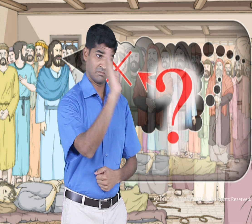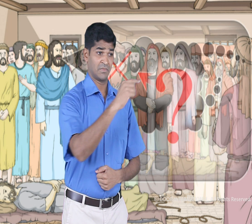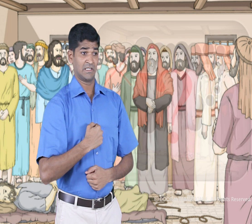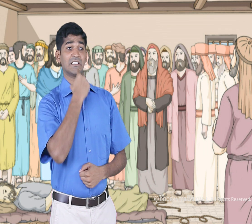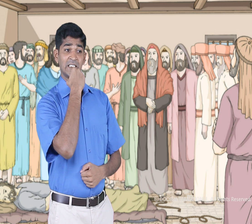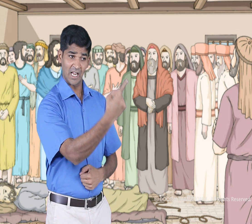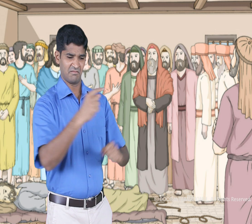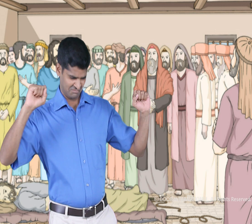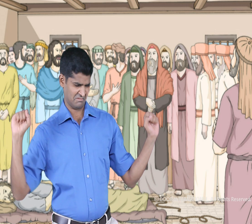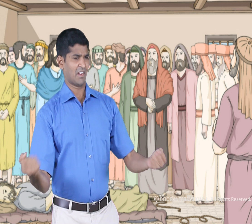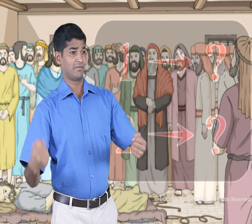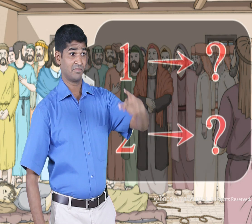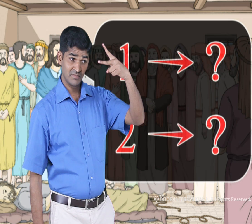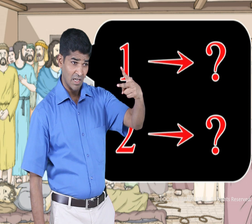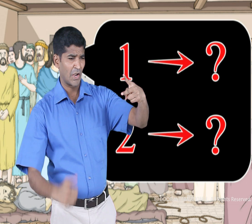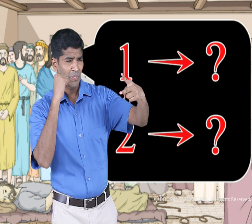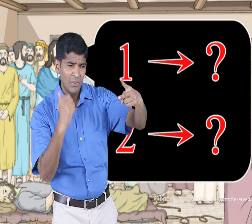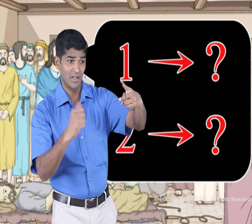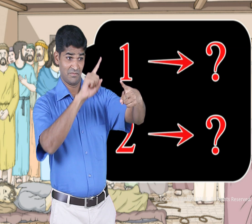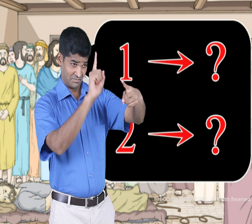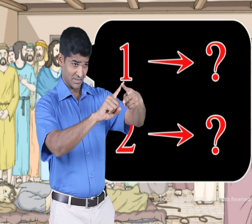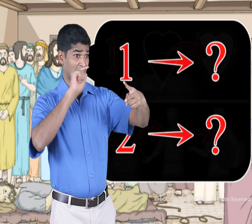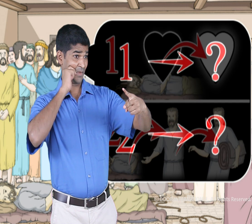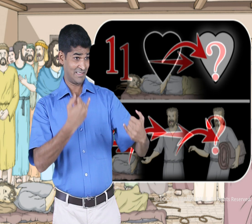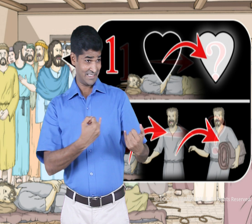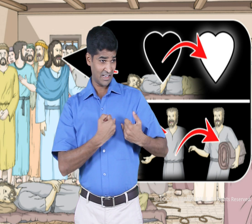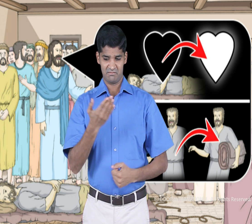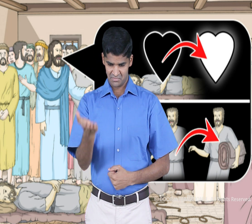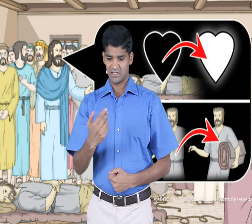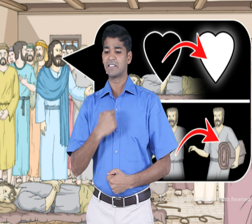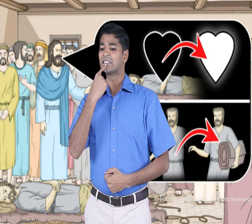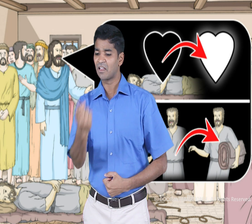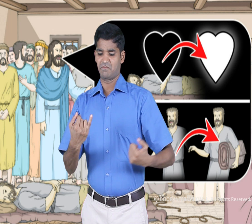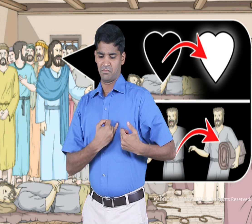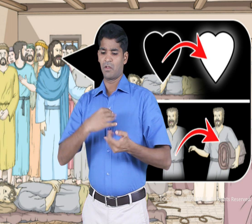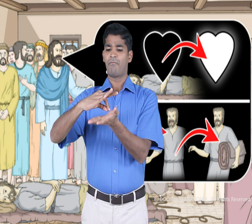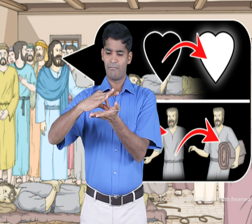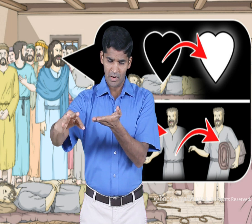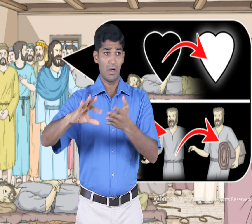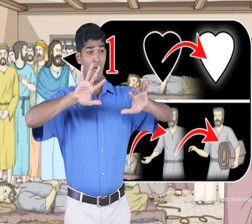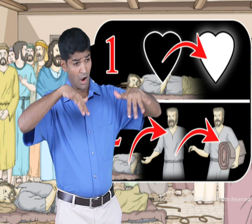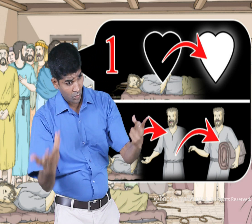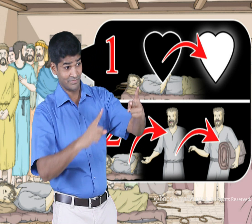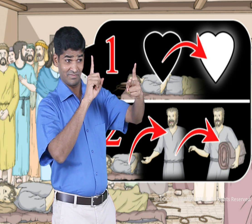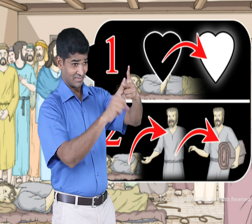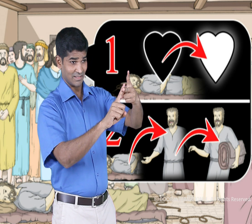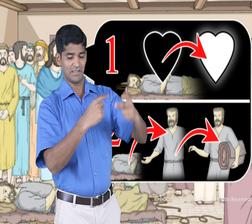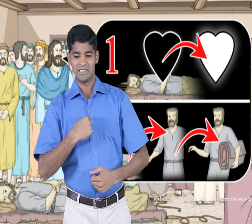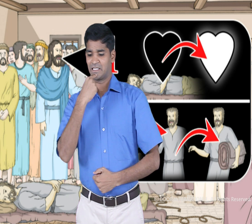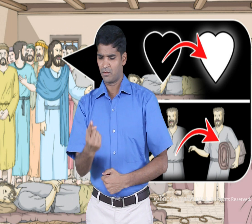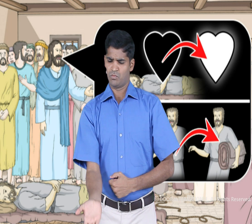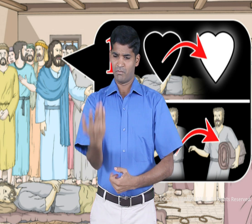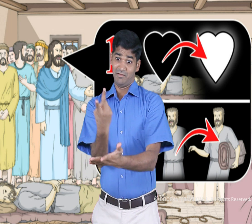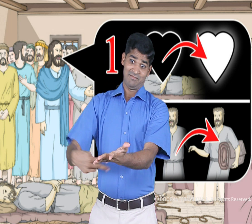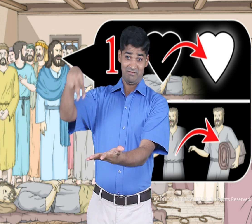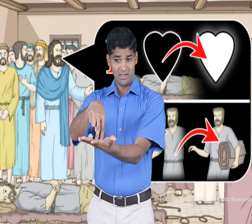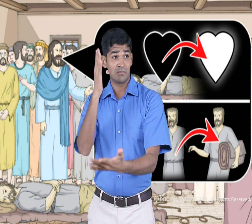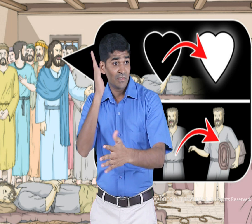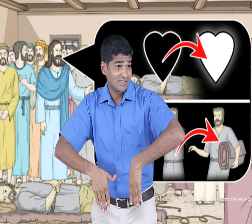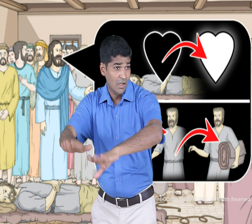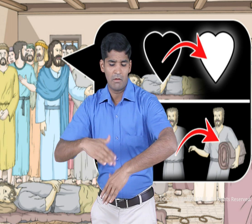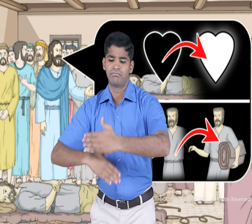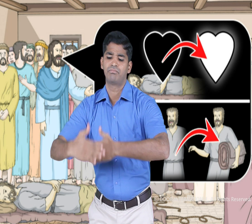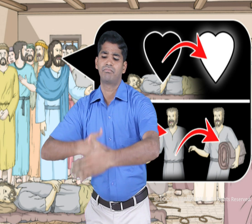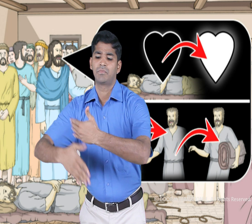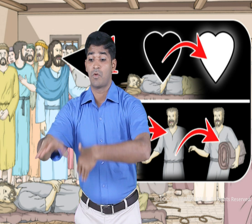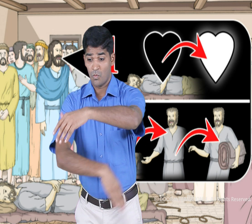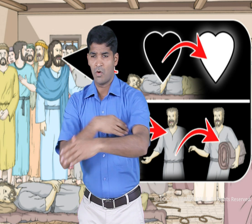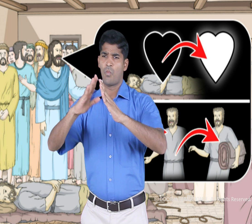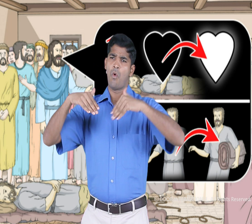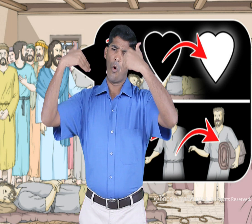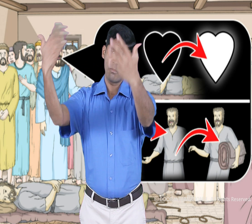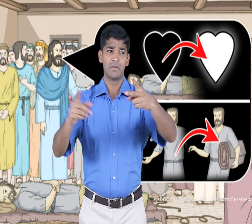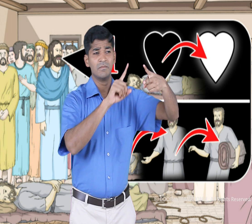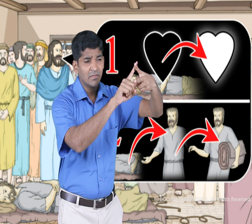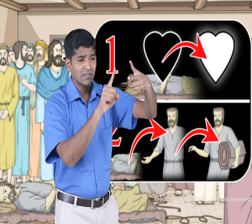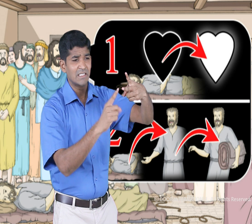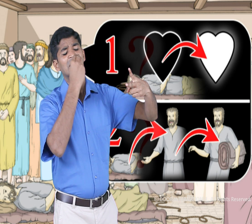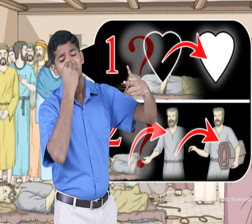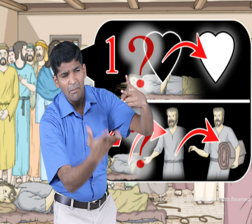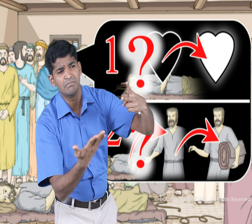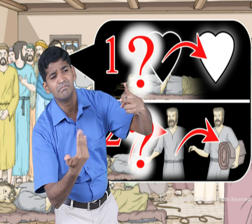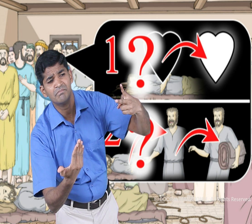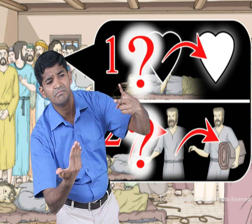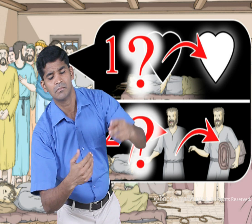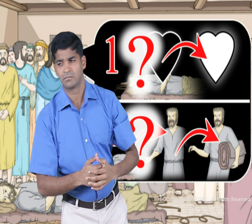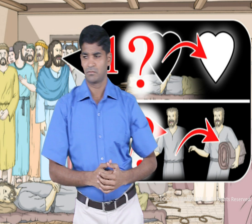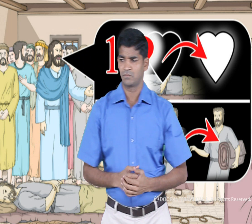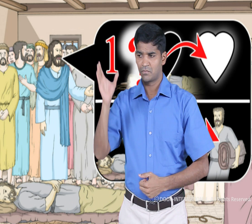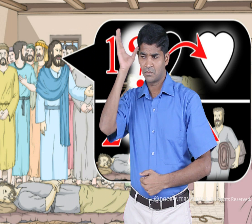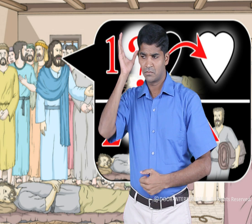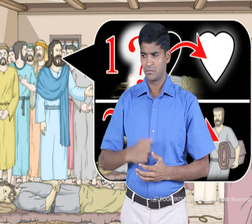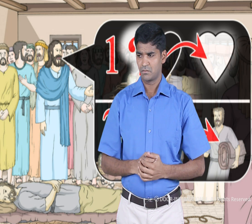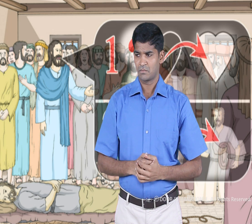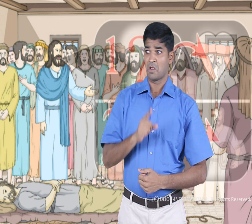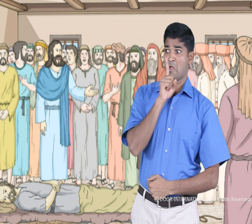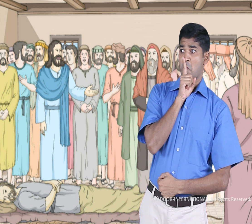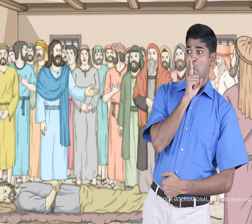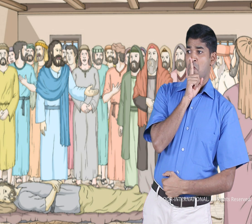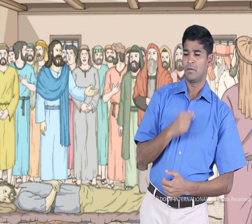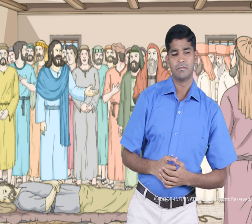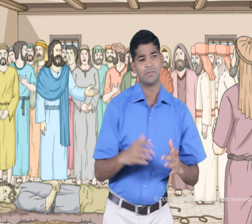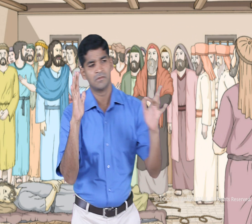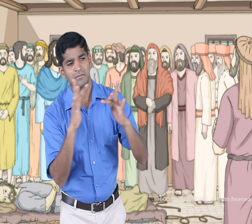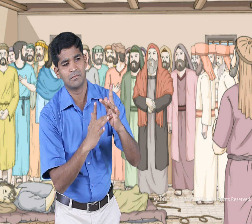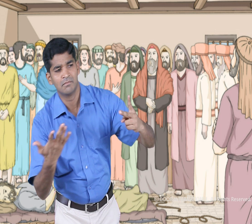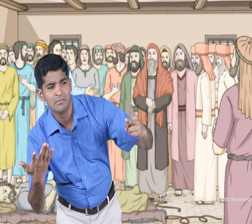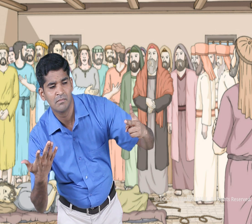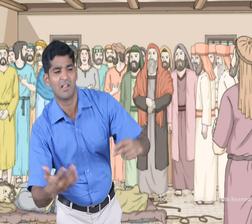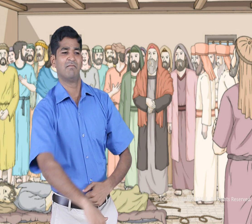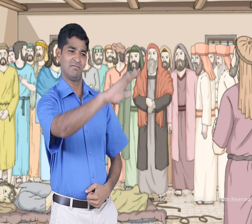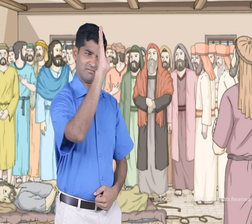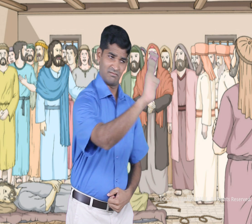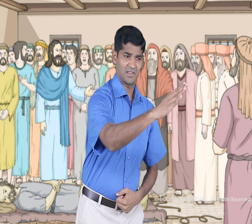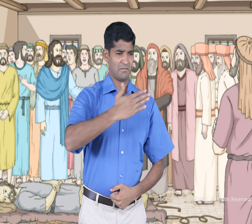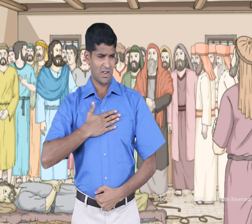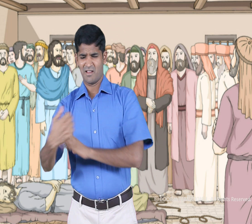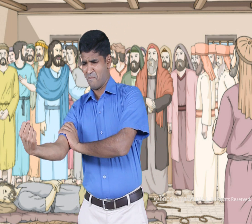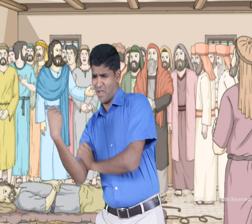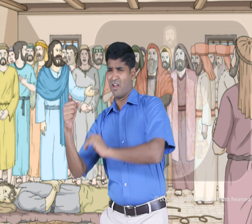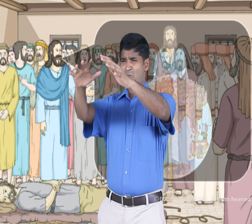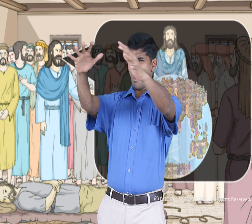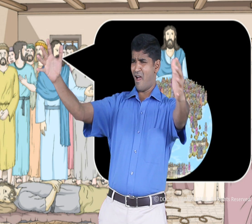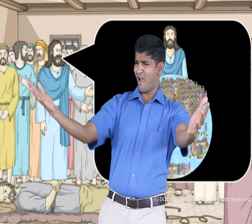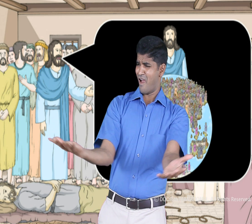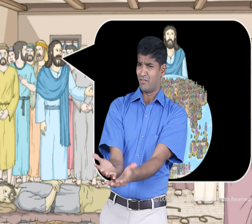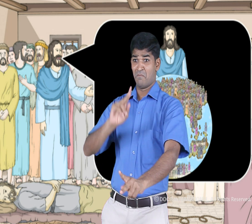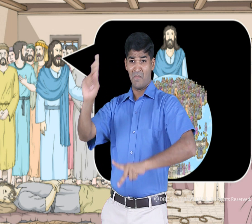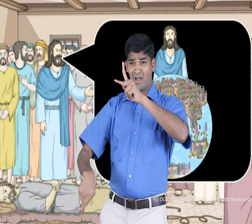“Which is easier: to say to a paralytic, ‘Your sins are forgiven,’ or to say, ‘Get up, pick up your mat, and walk’?